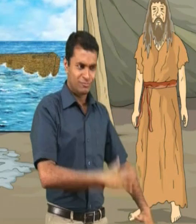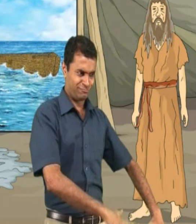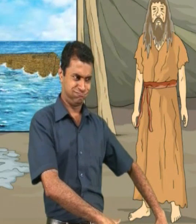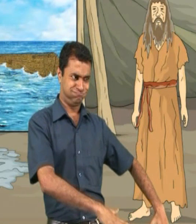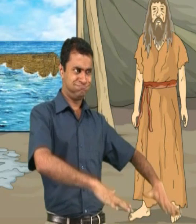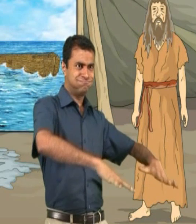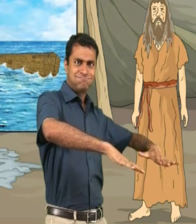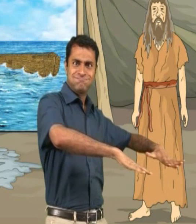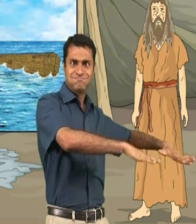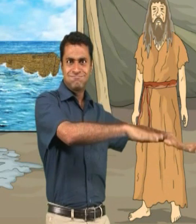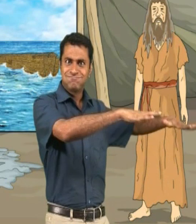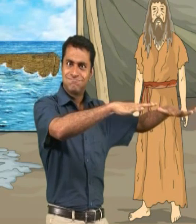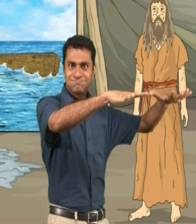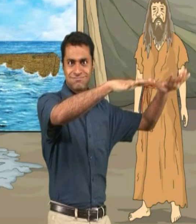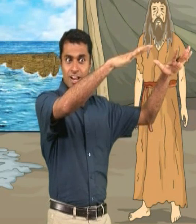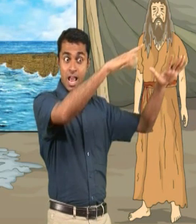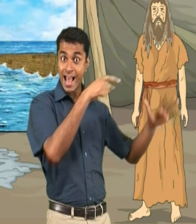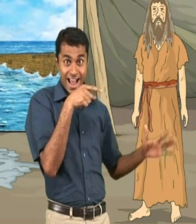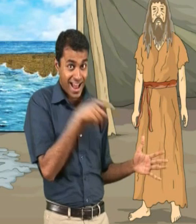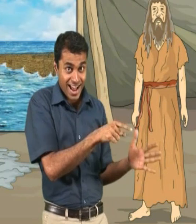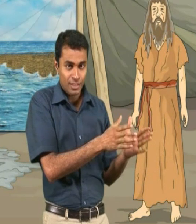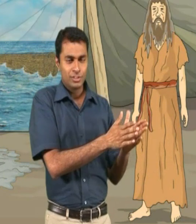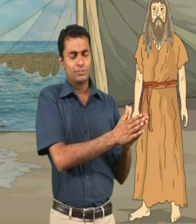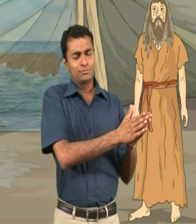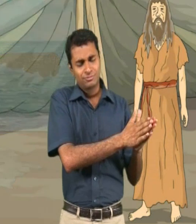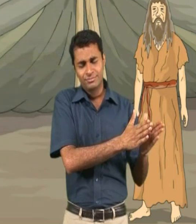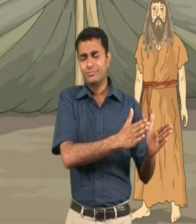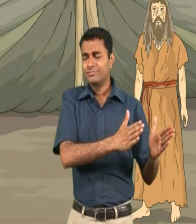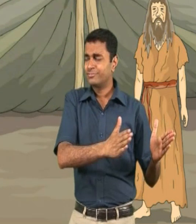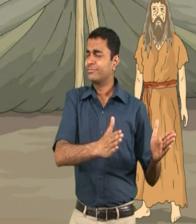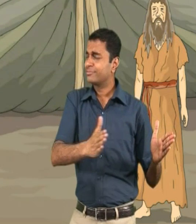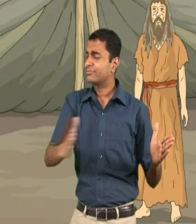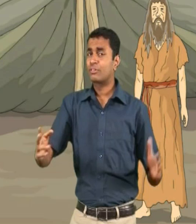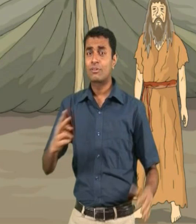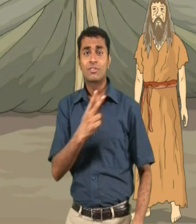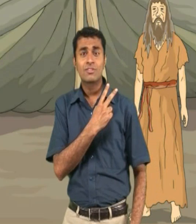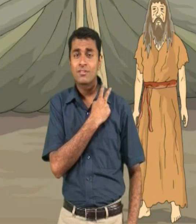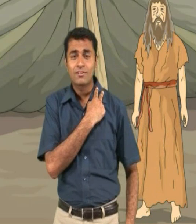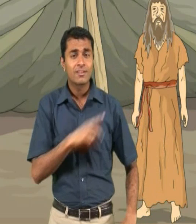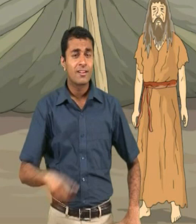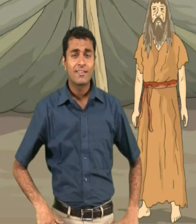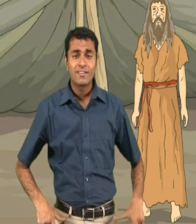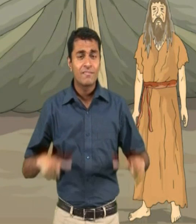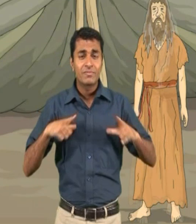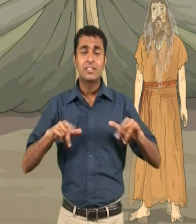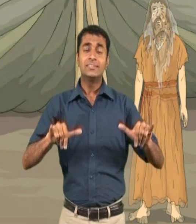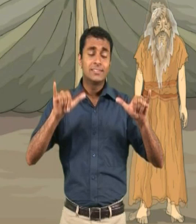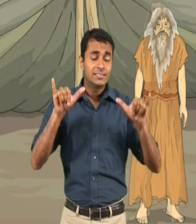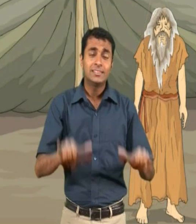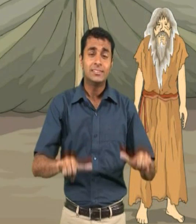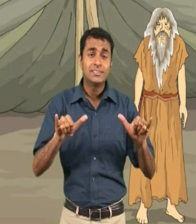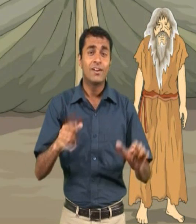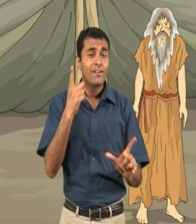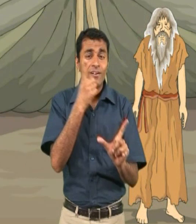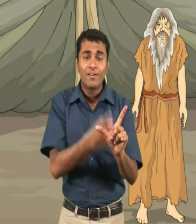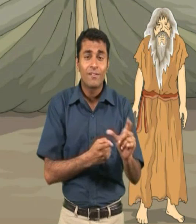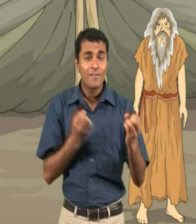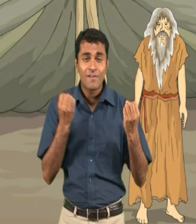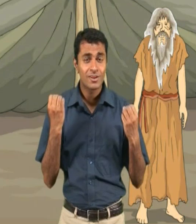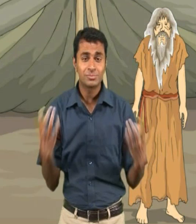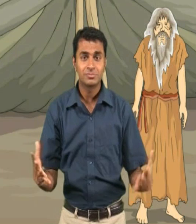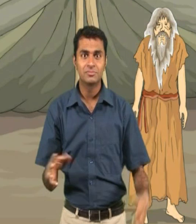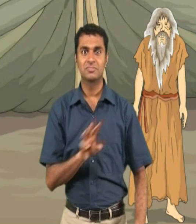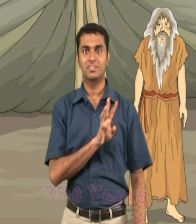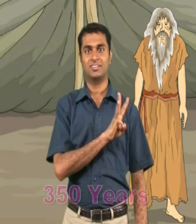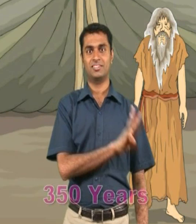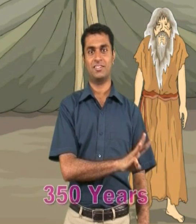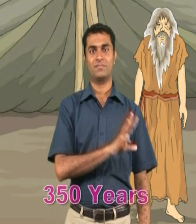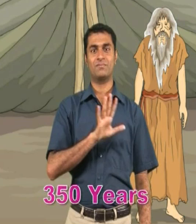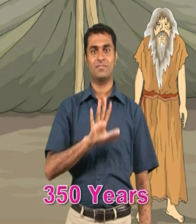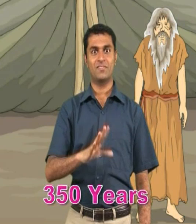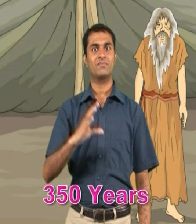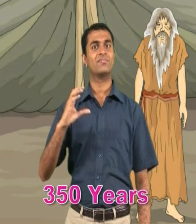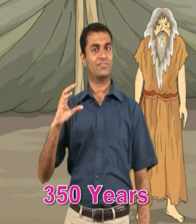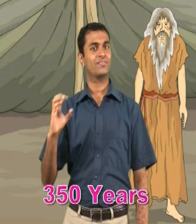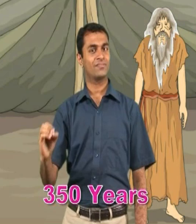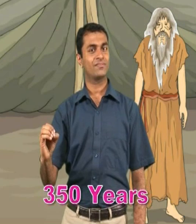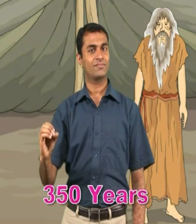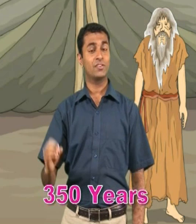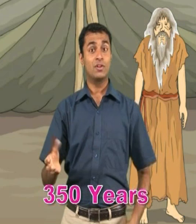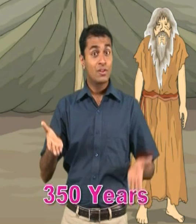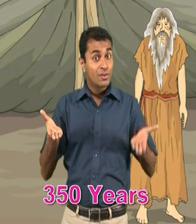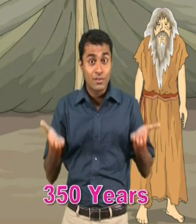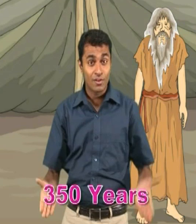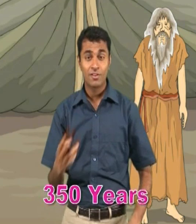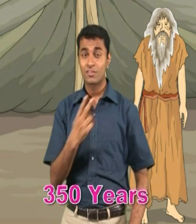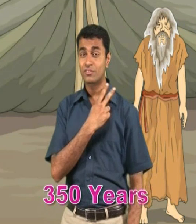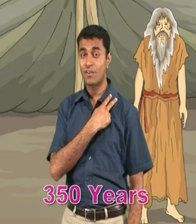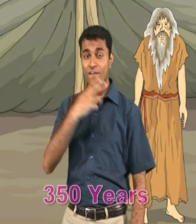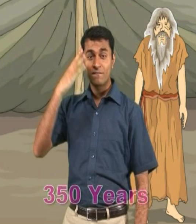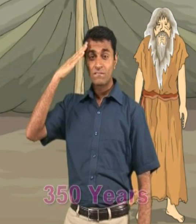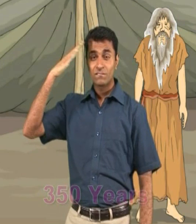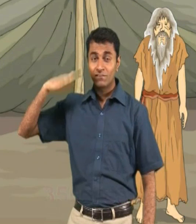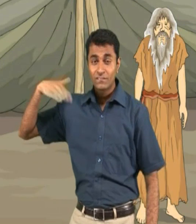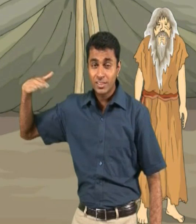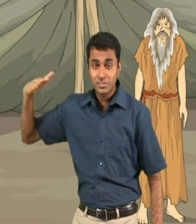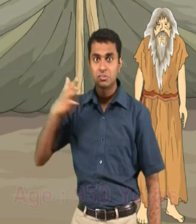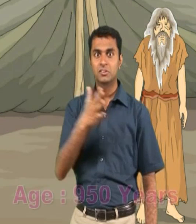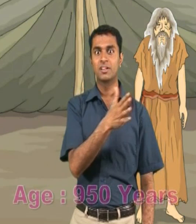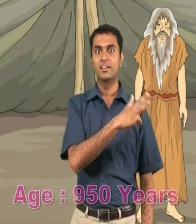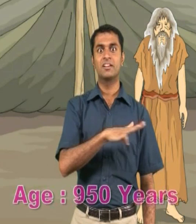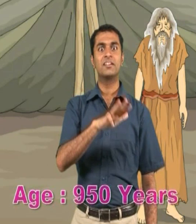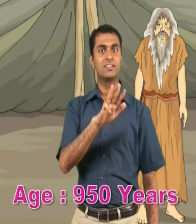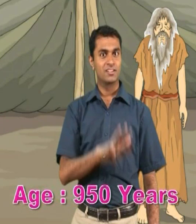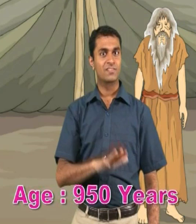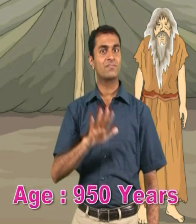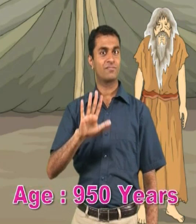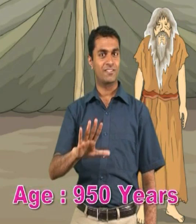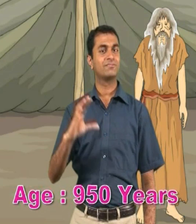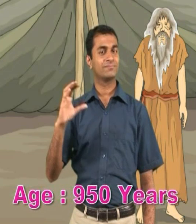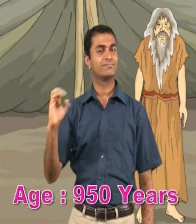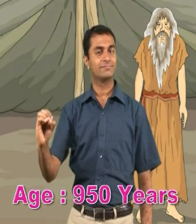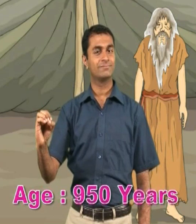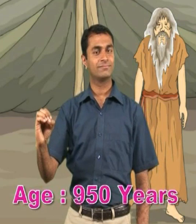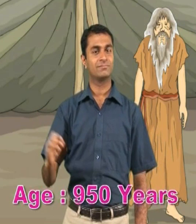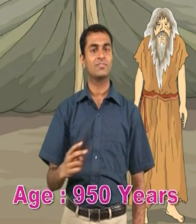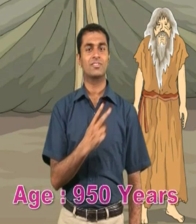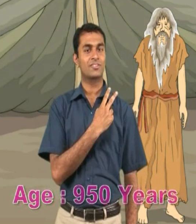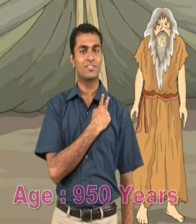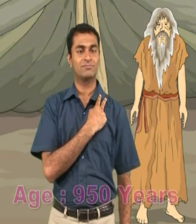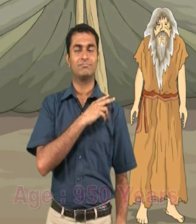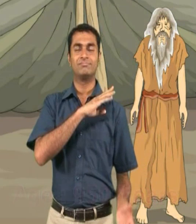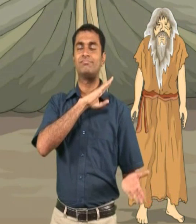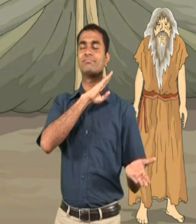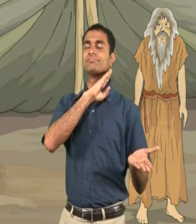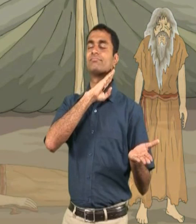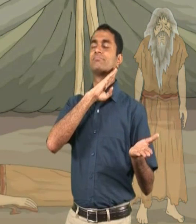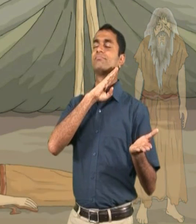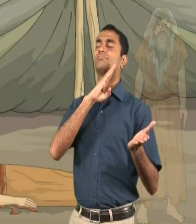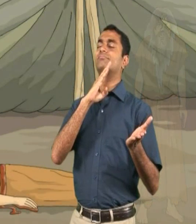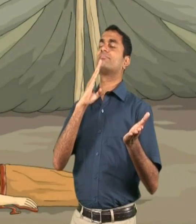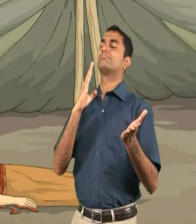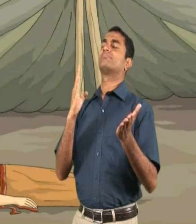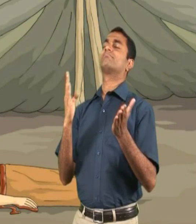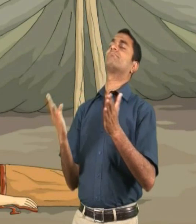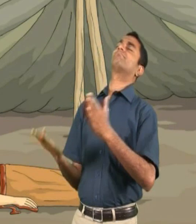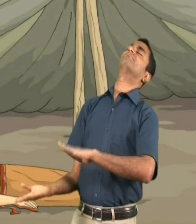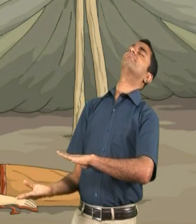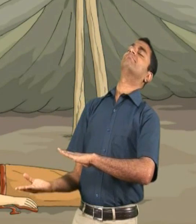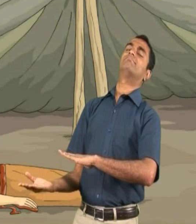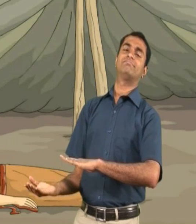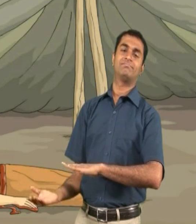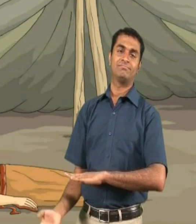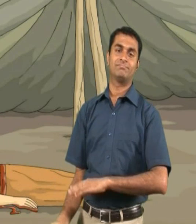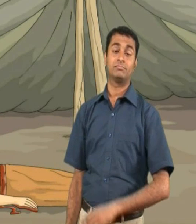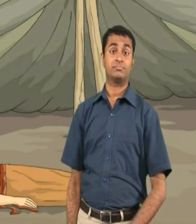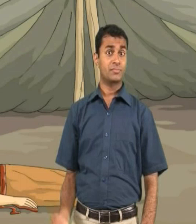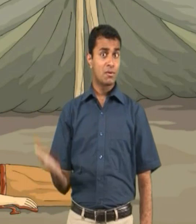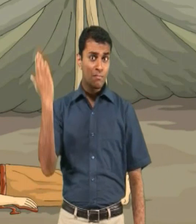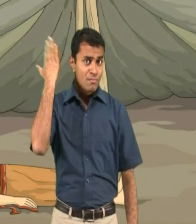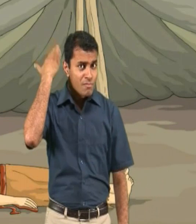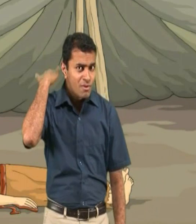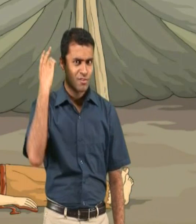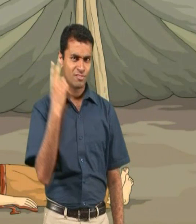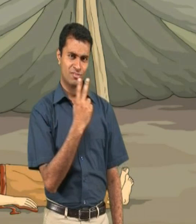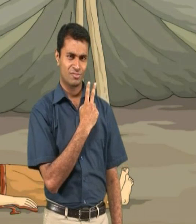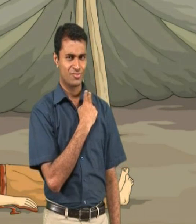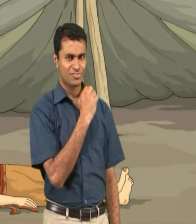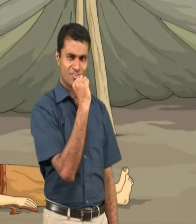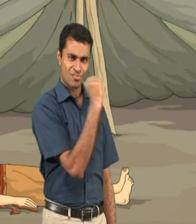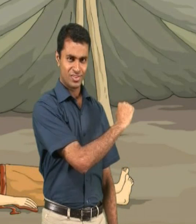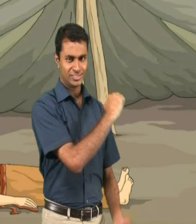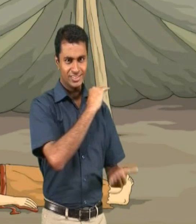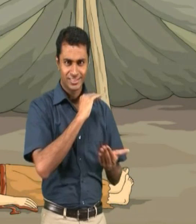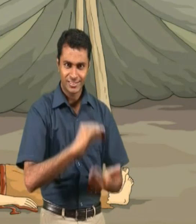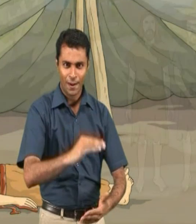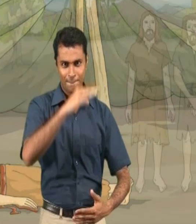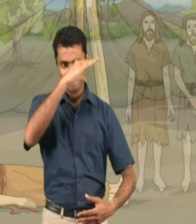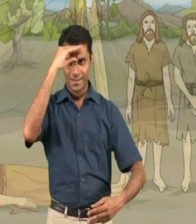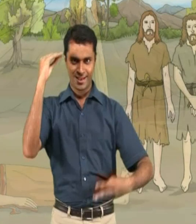All these are the clans of Noah’s sons, according to their generations and nations.